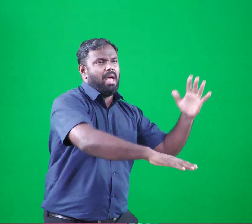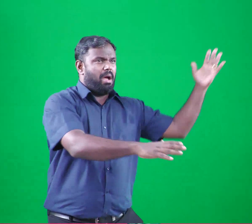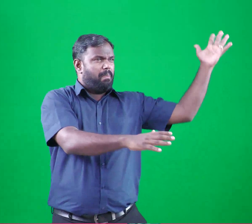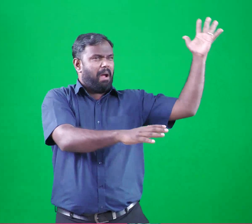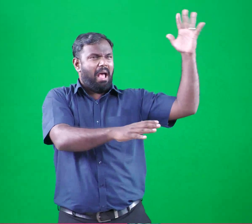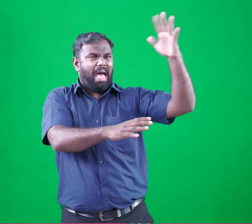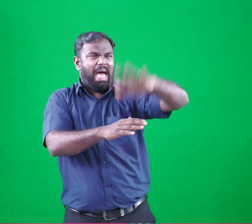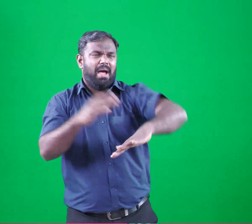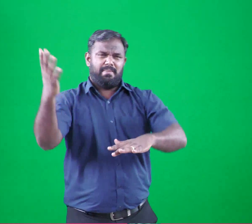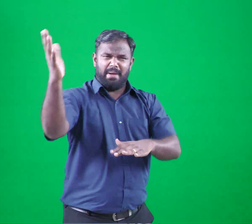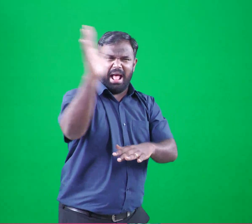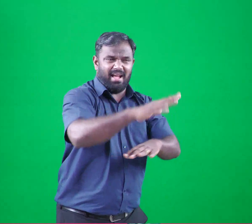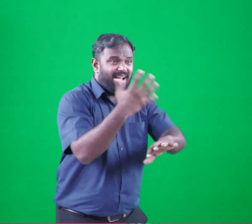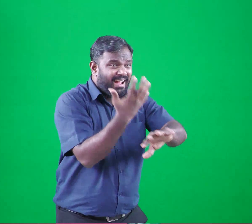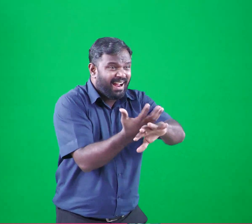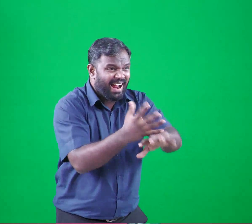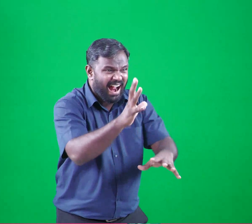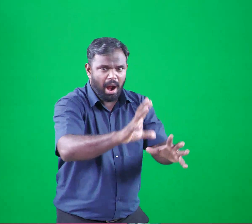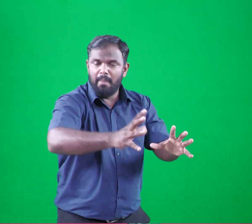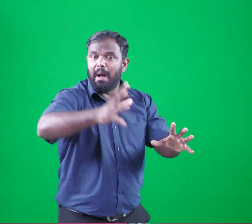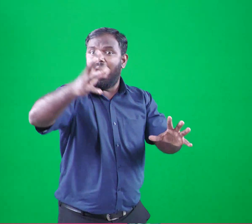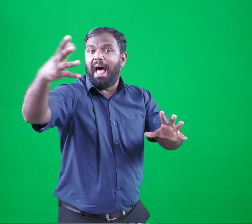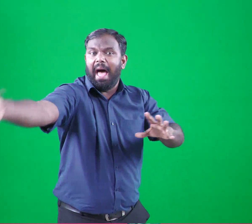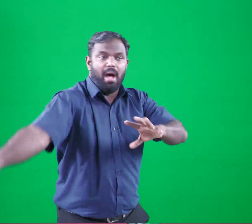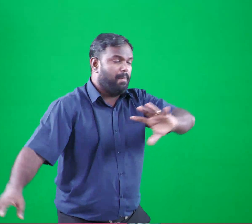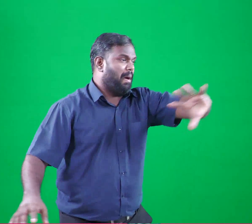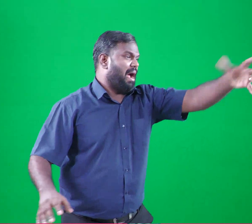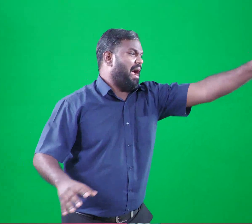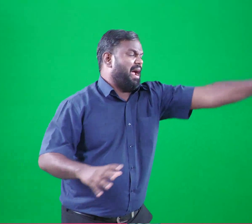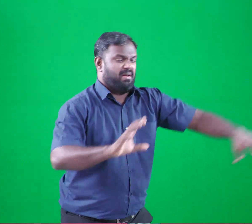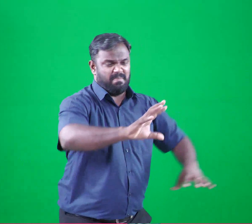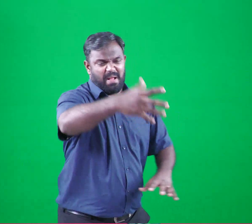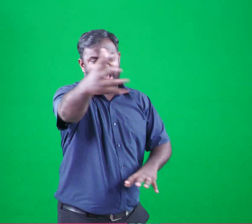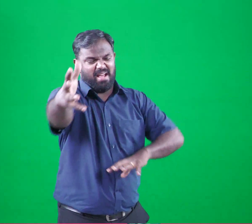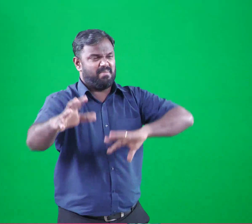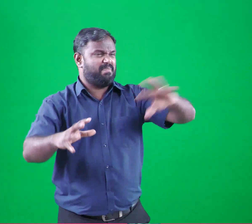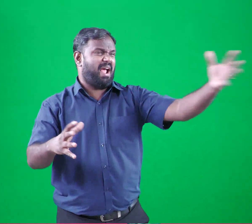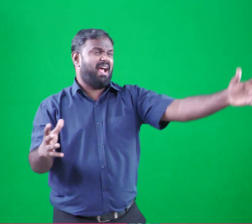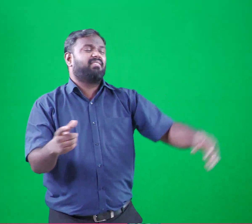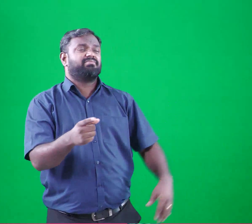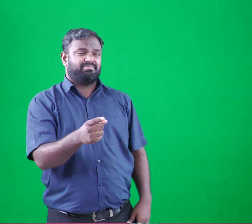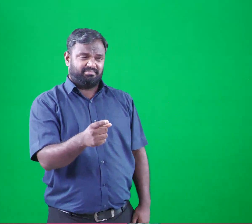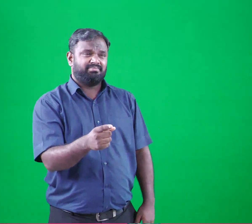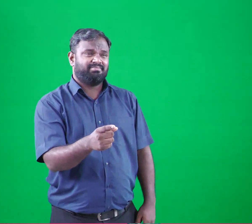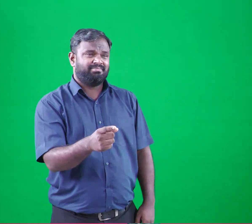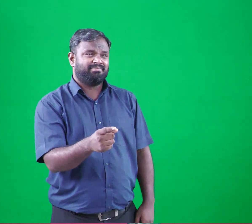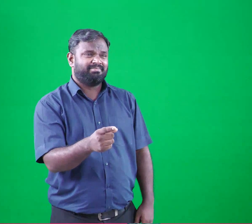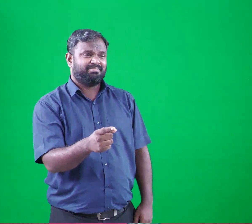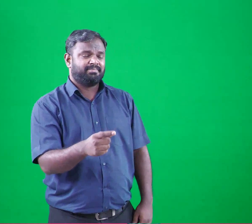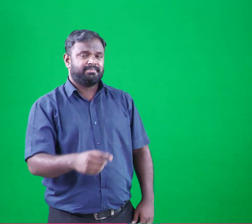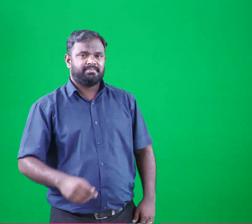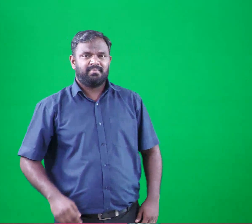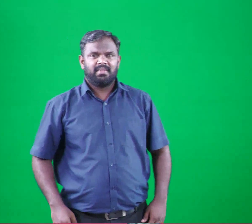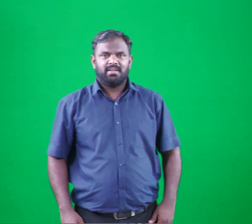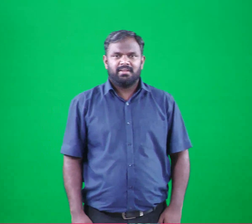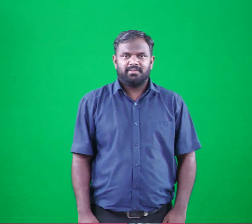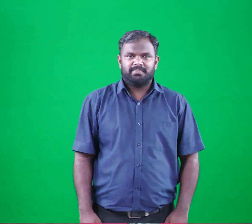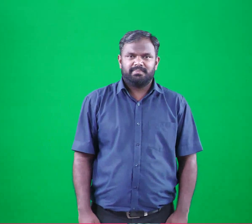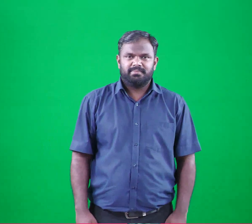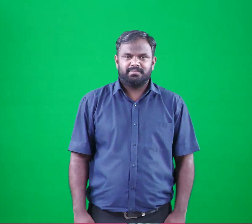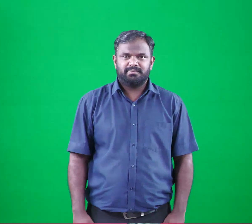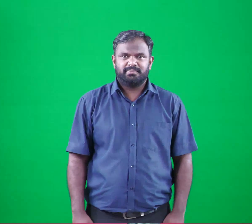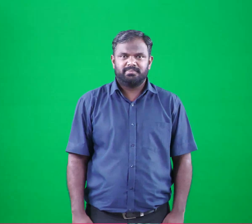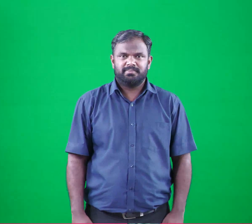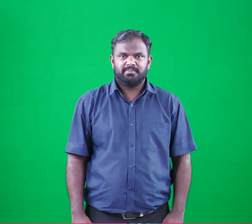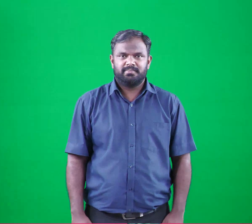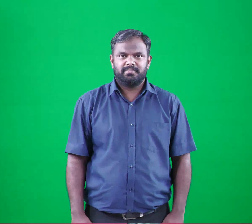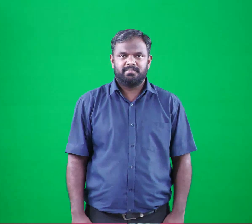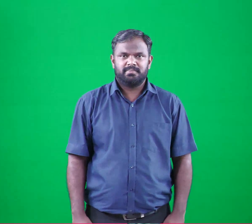every one will be thrown down."